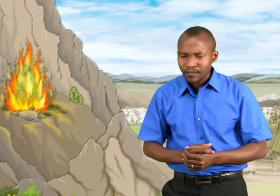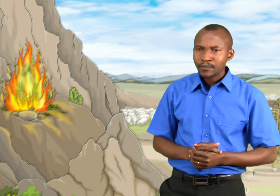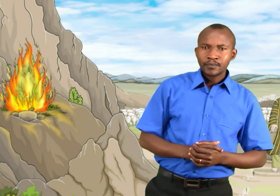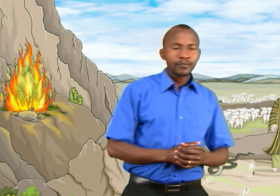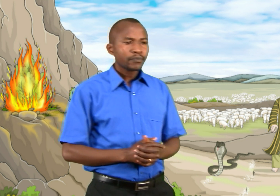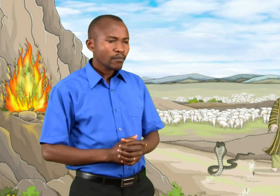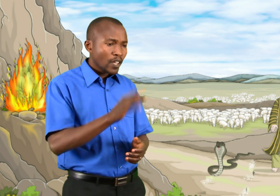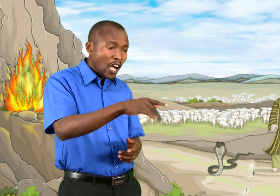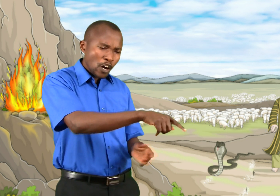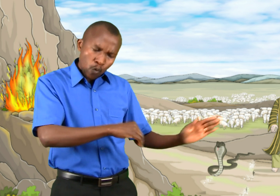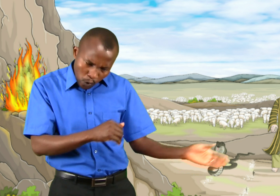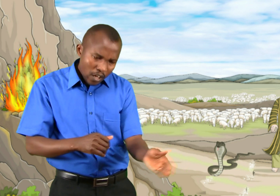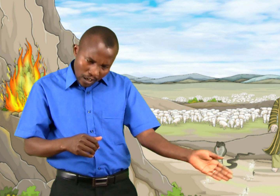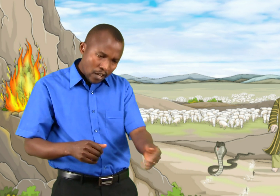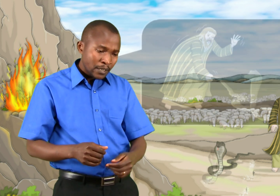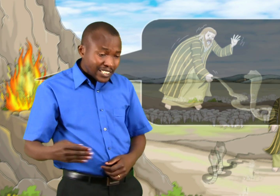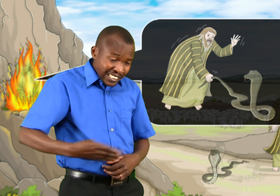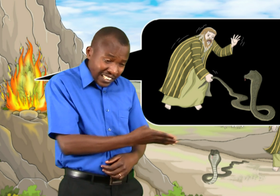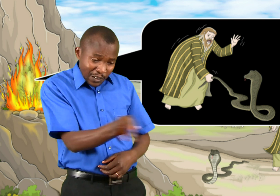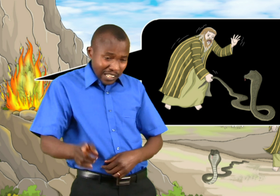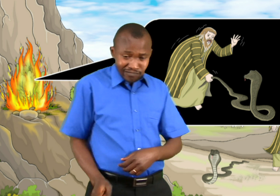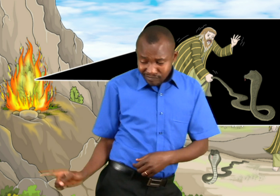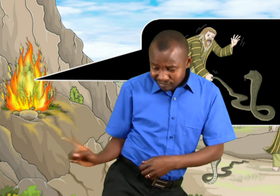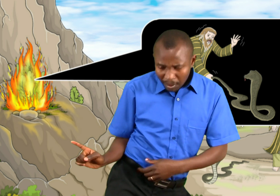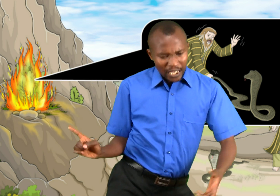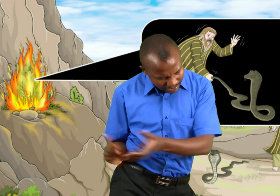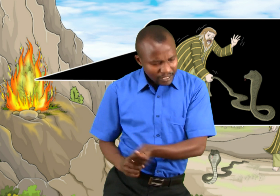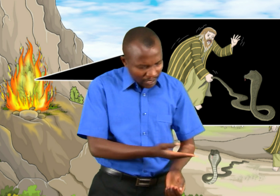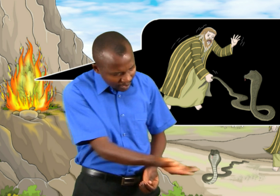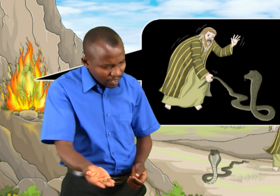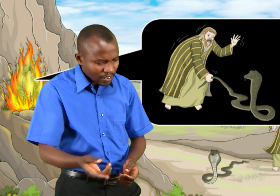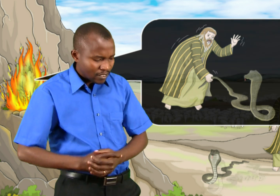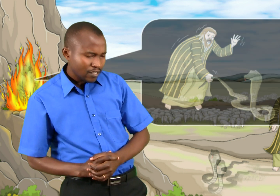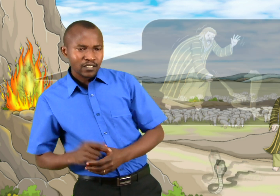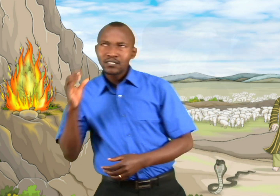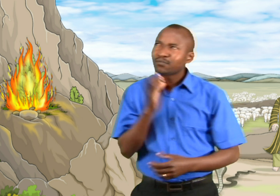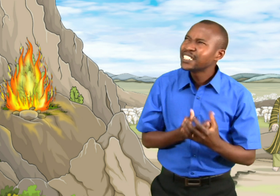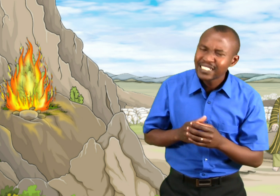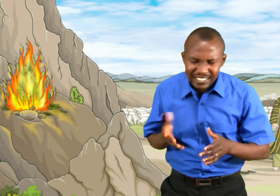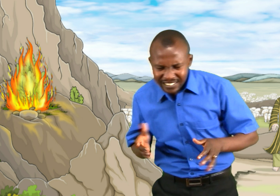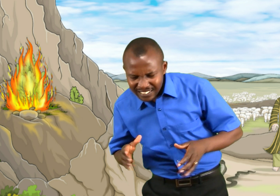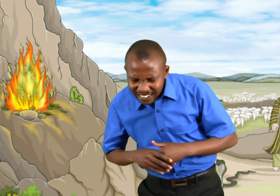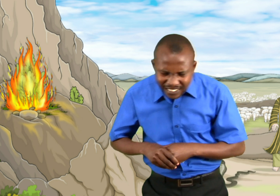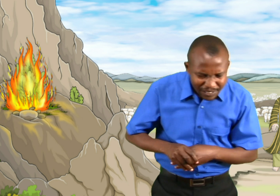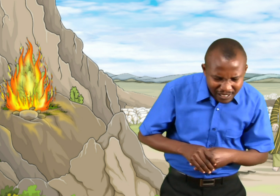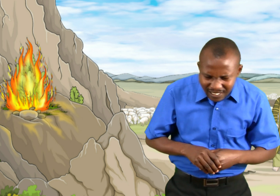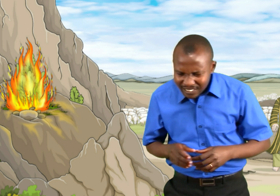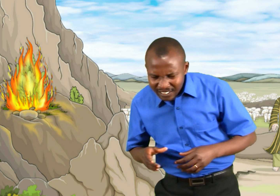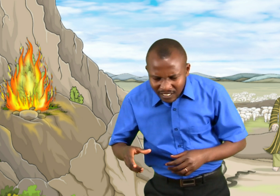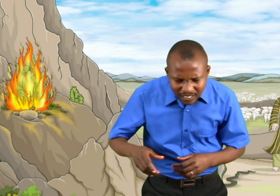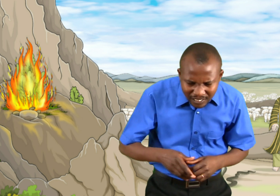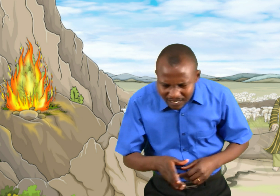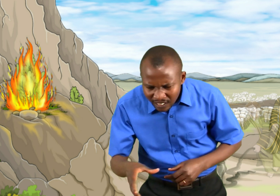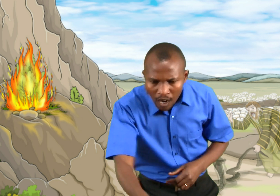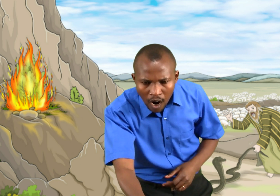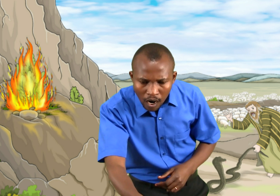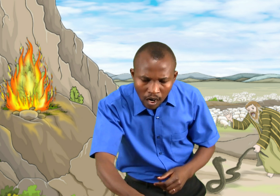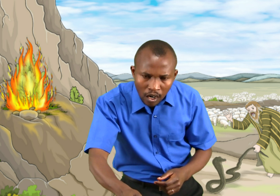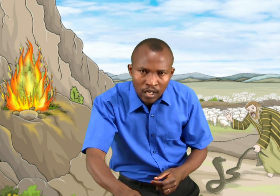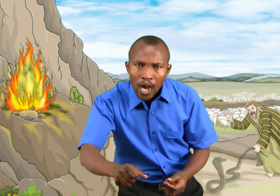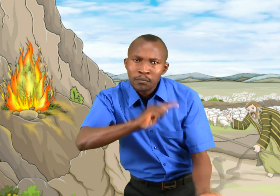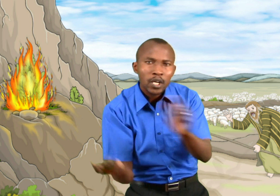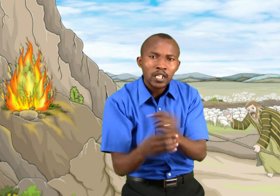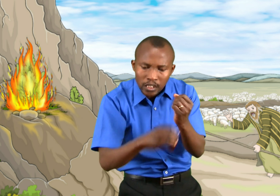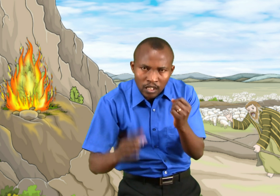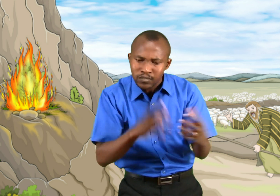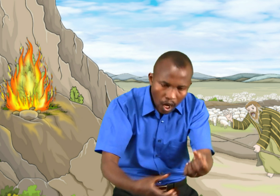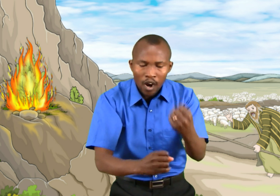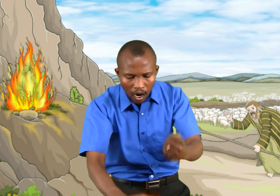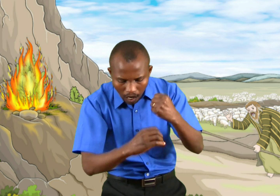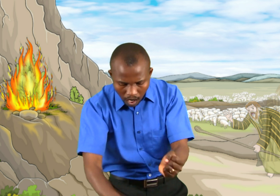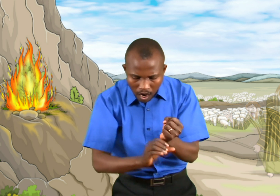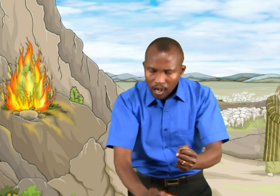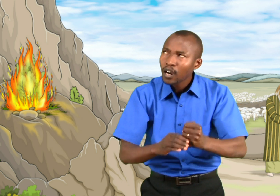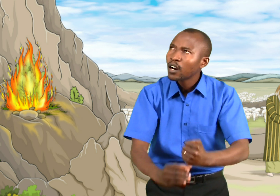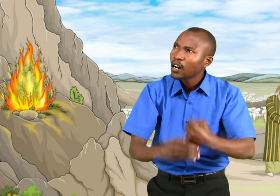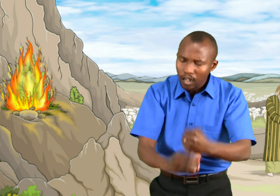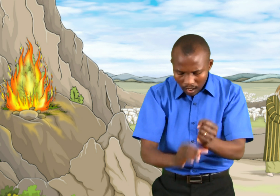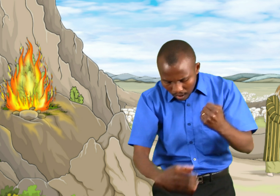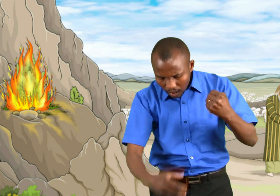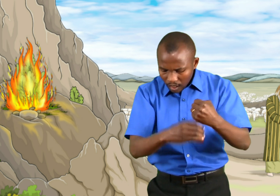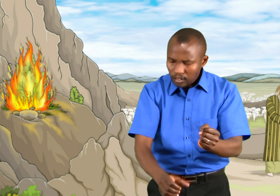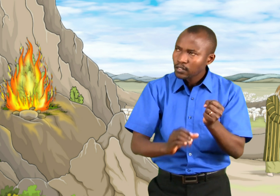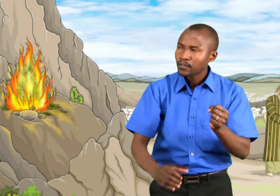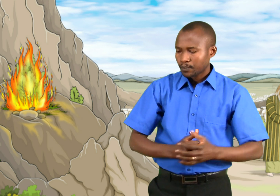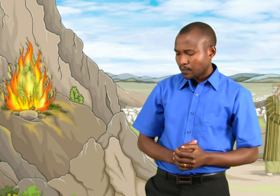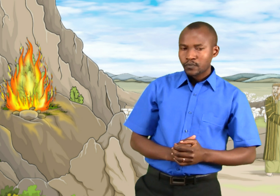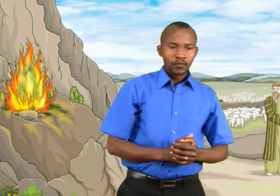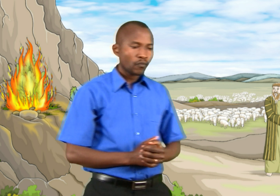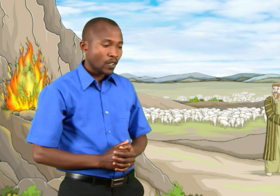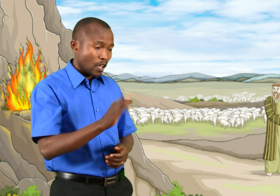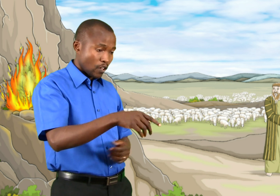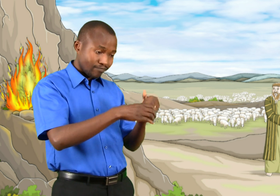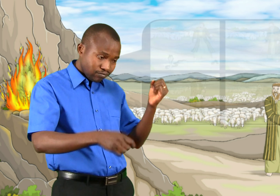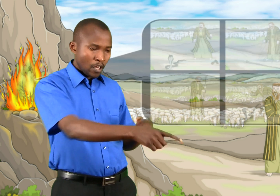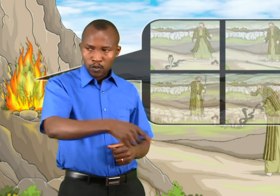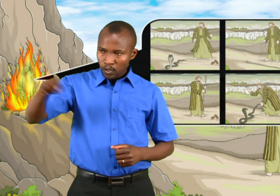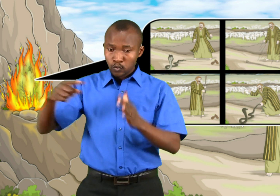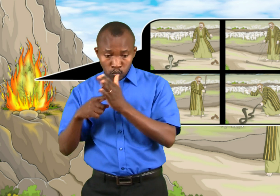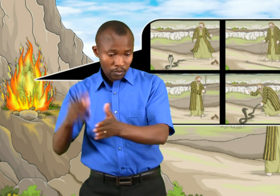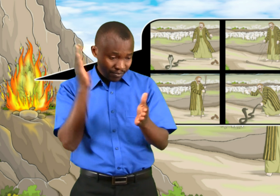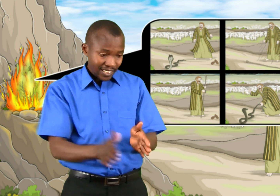“Stretch out your hand and grab it by the tail,” the LORD said to Moses, who reached out his hand and caught the snake, and it turned back into a staff in his hand.